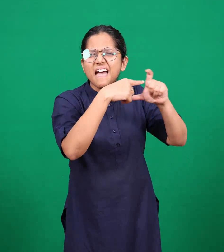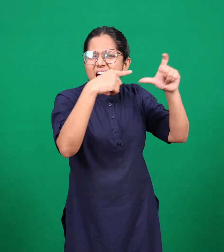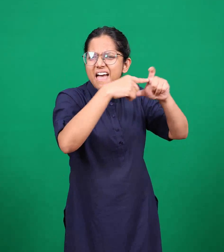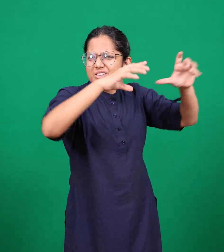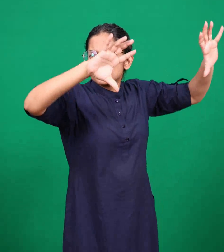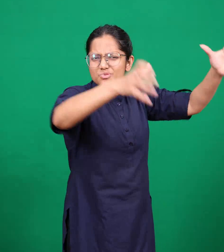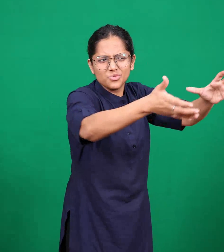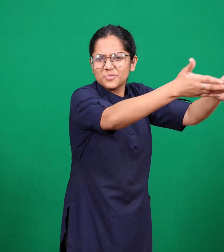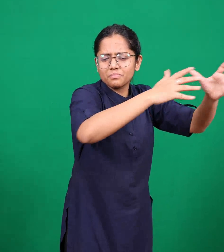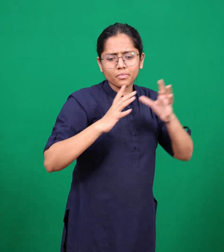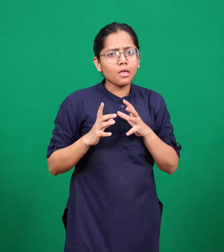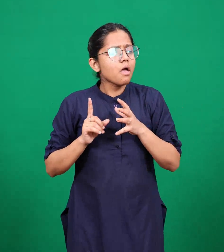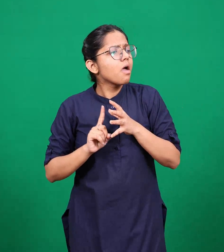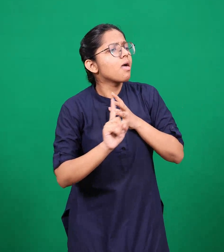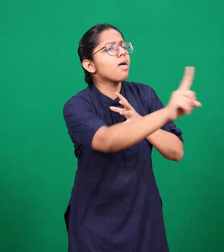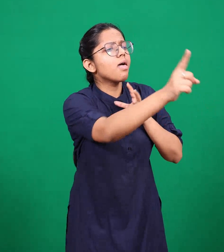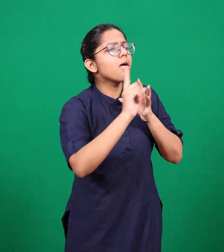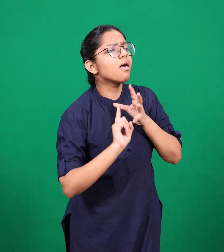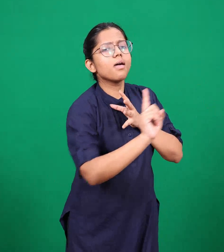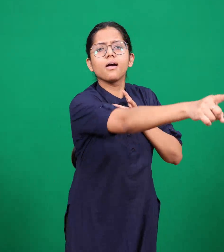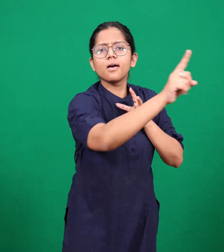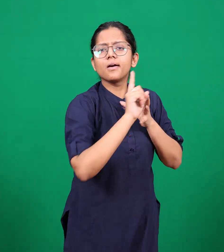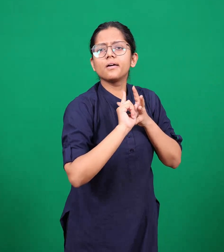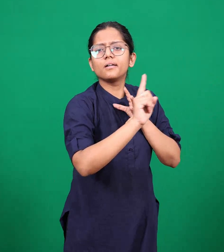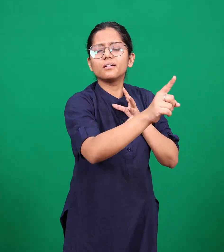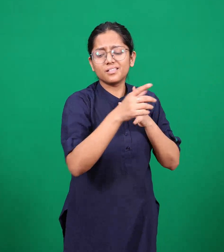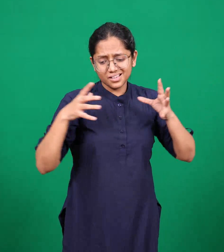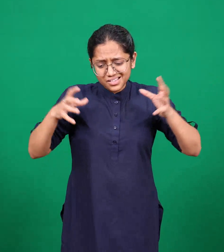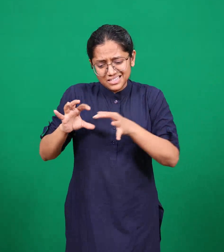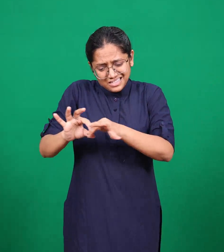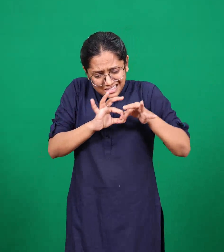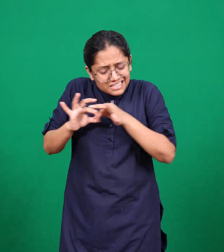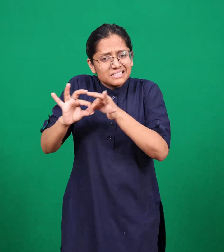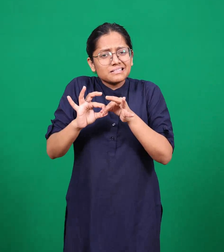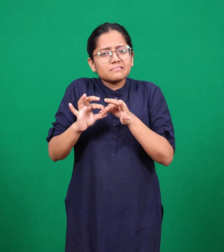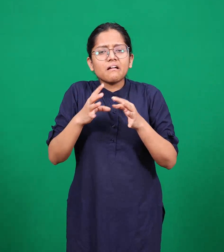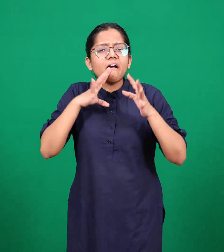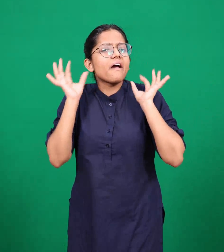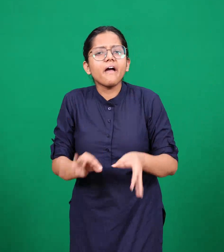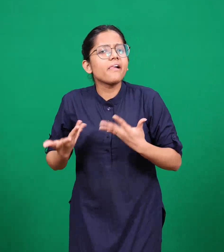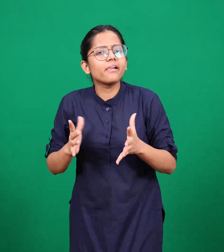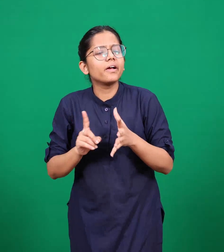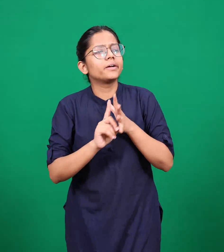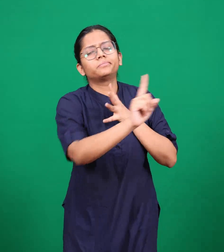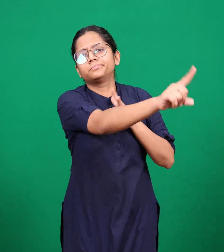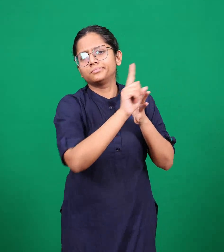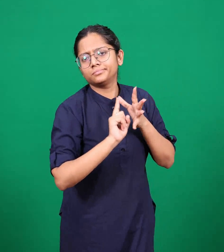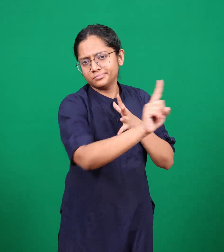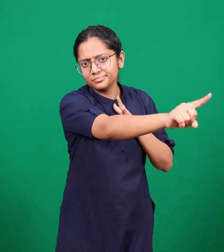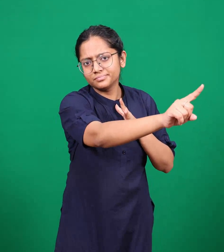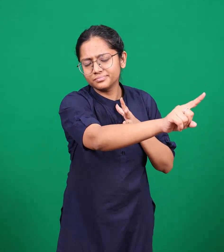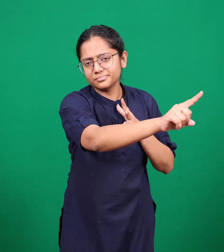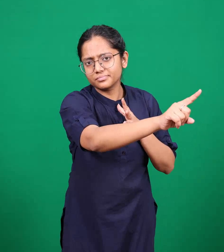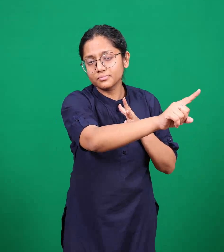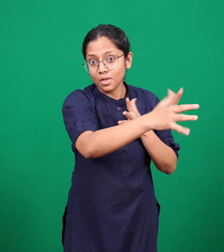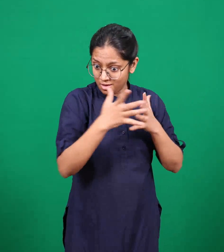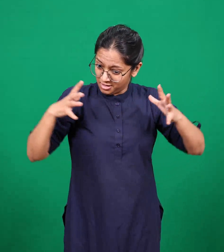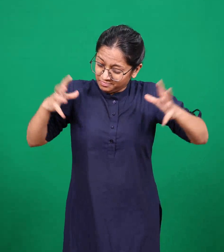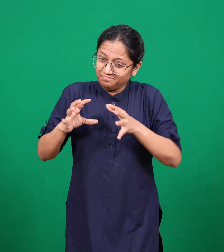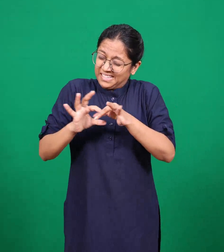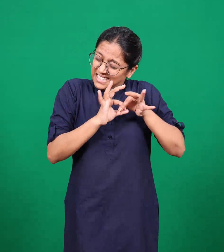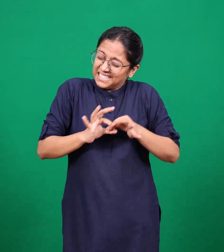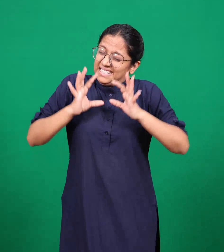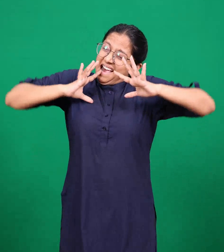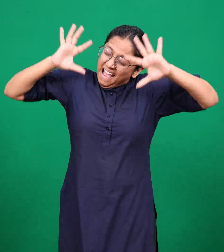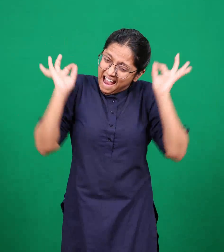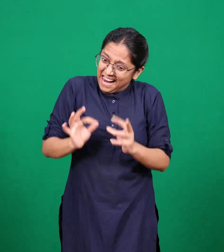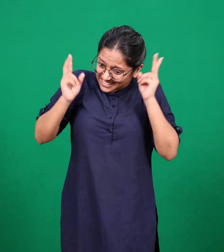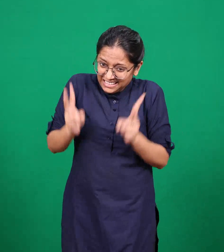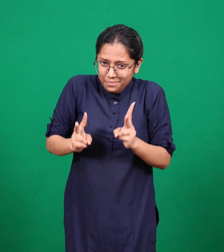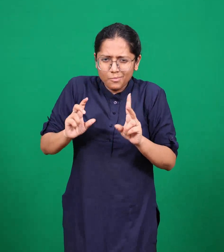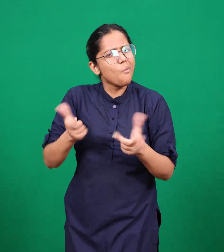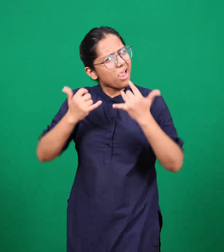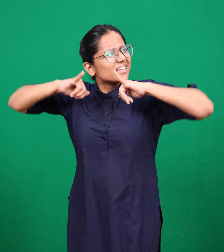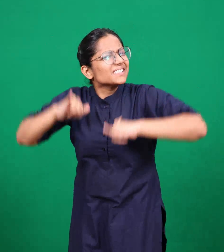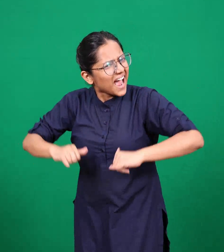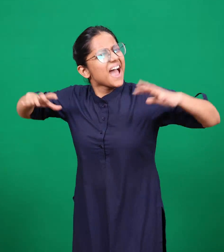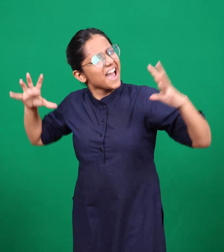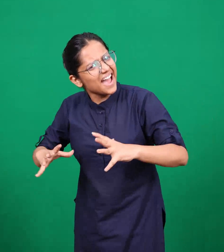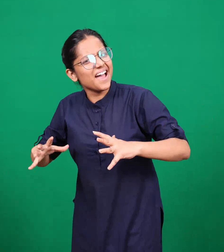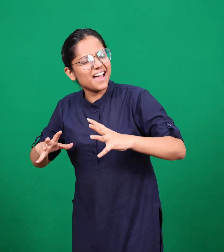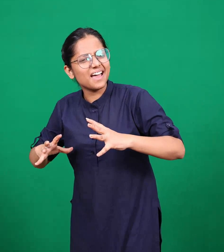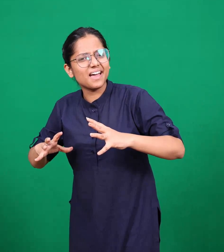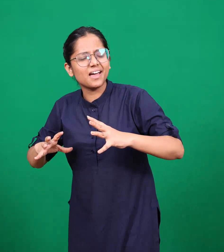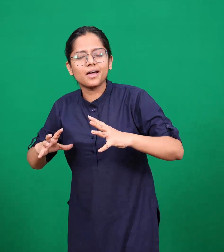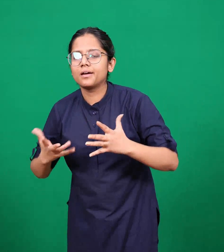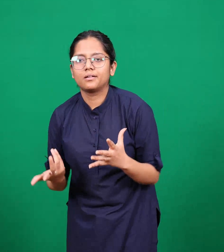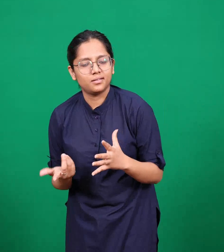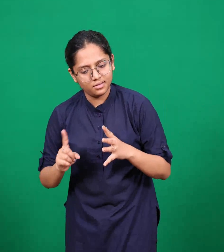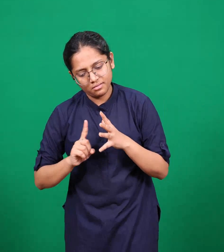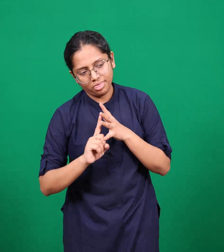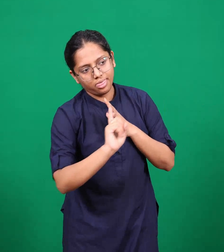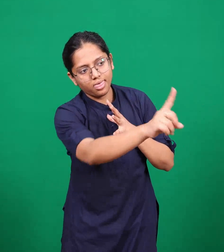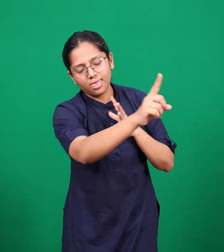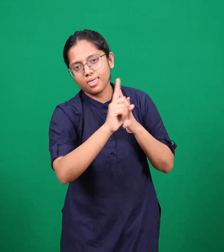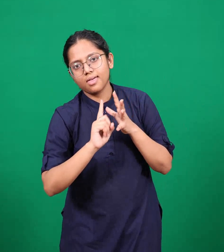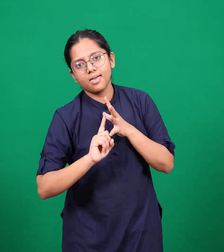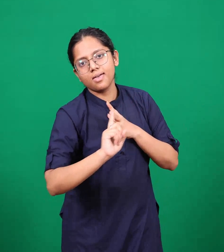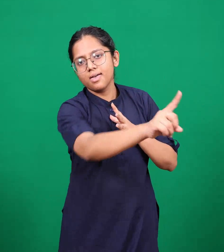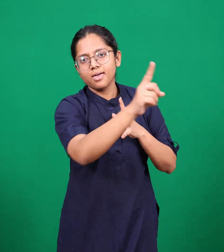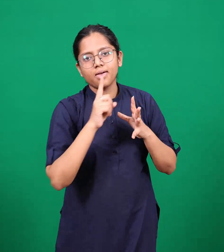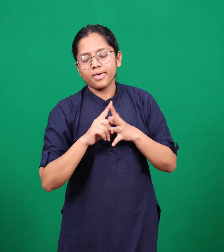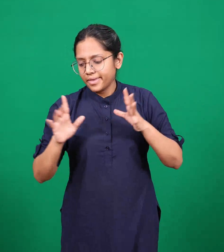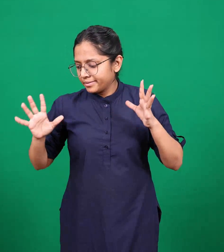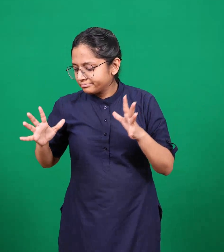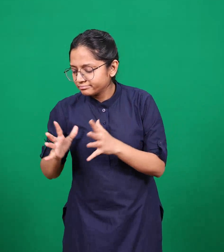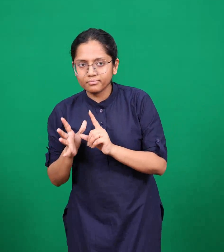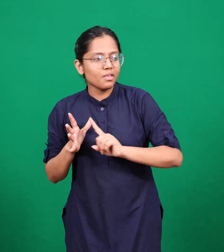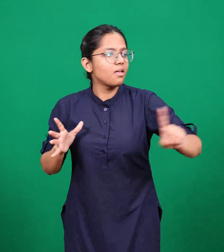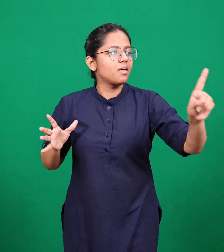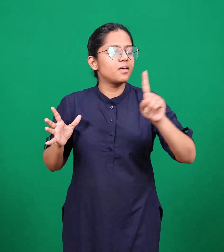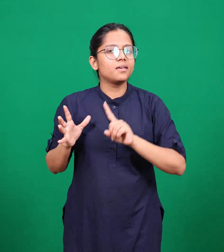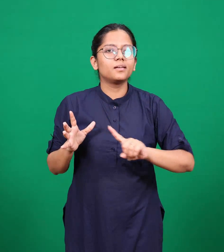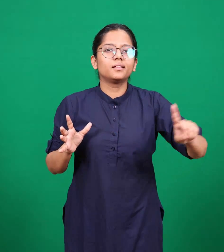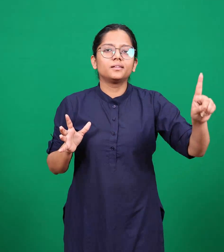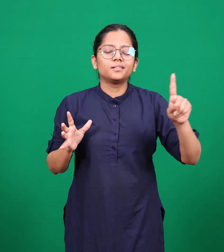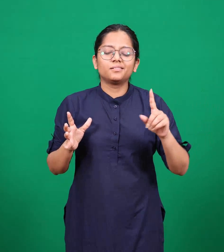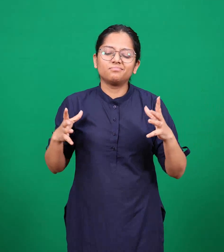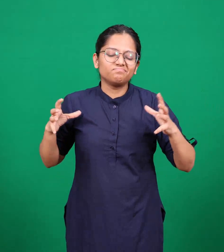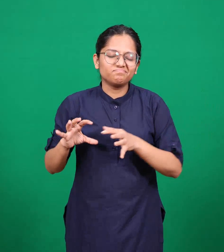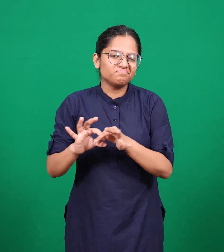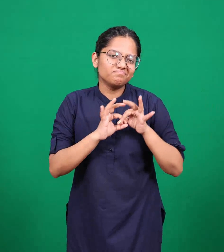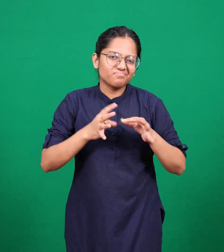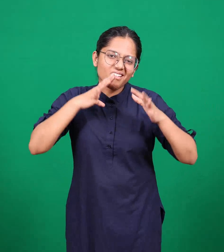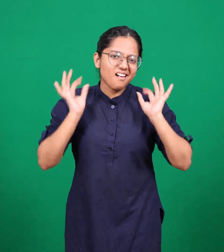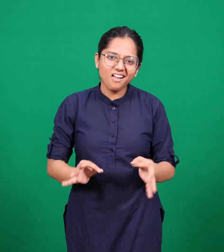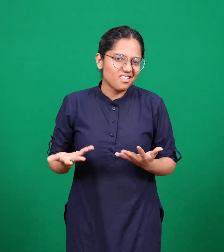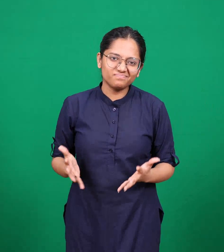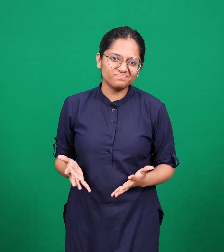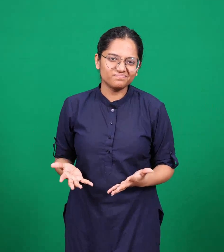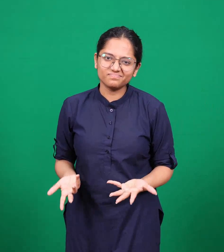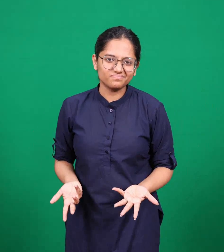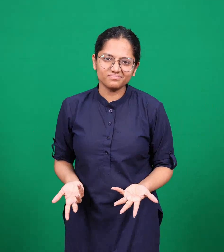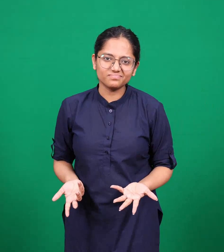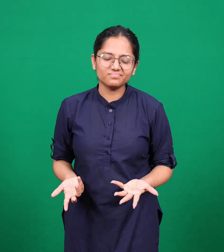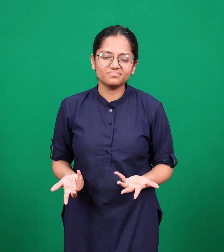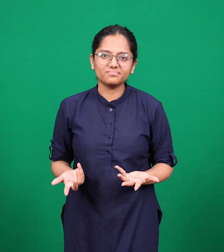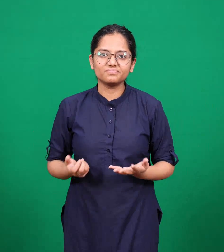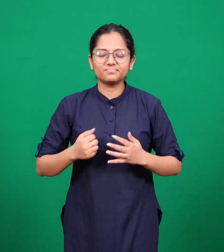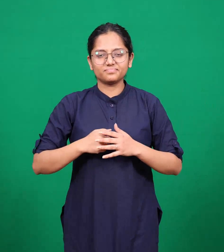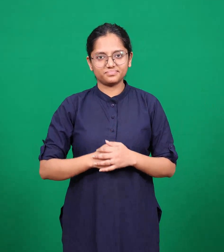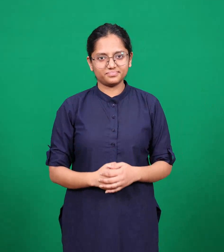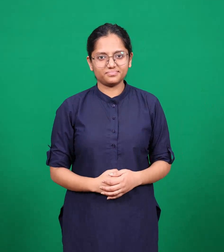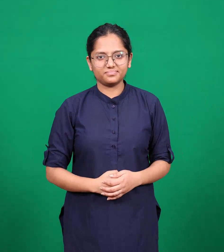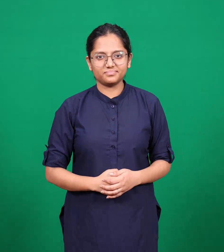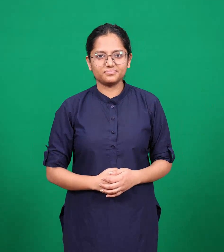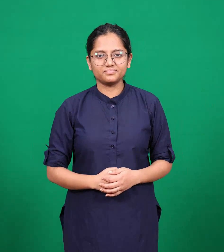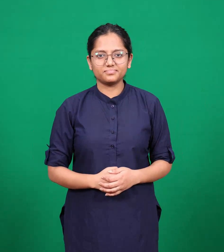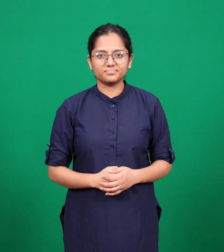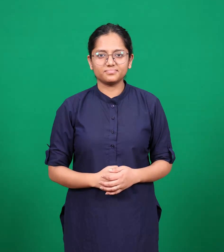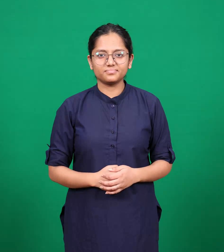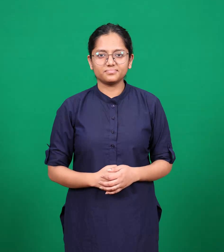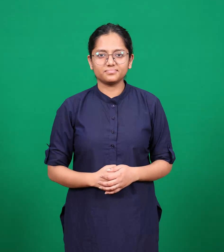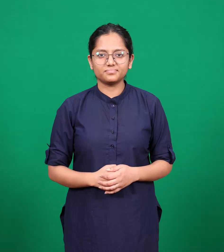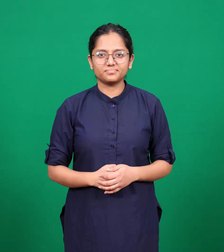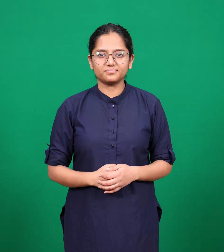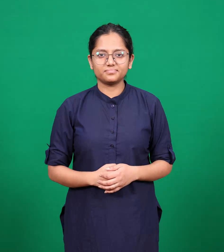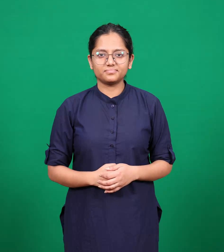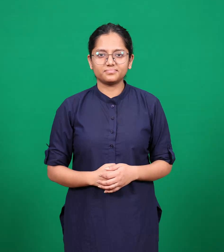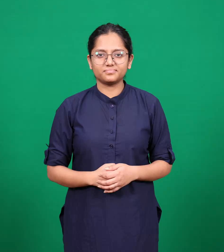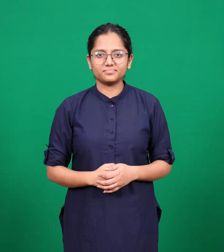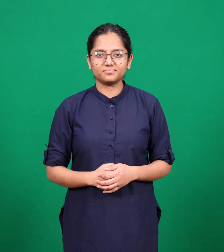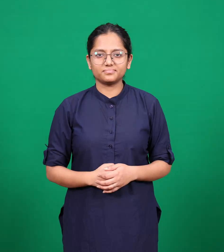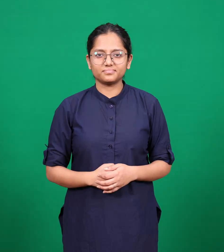For if they had belonged to us, they would have remained with us. But their departure made it clear that none of them belonged to us.